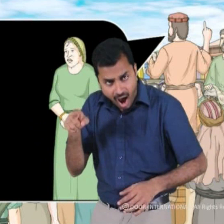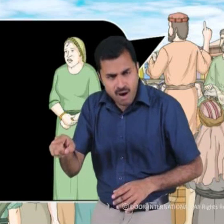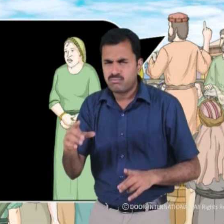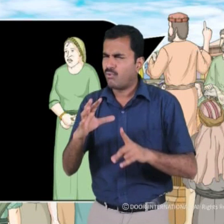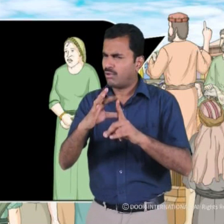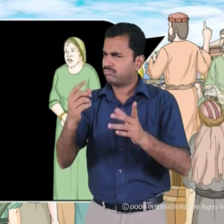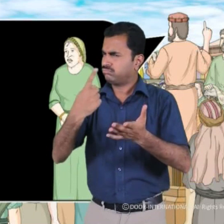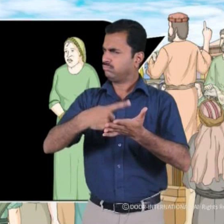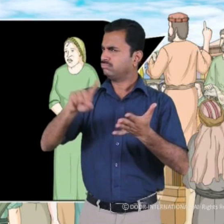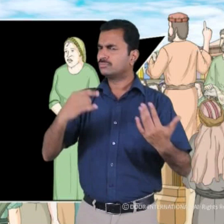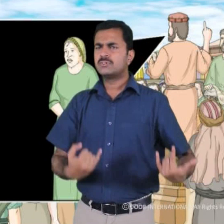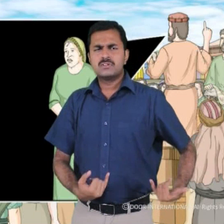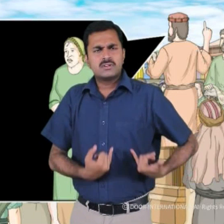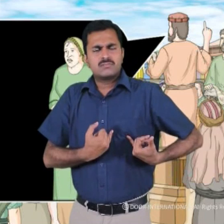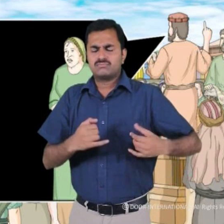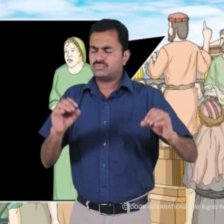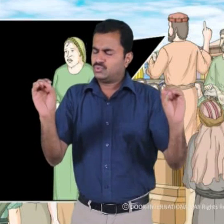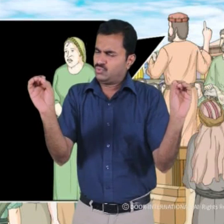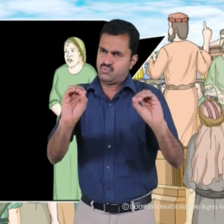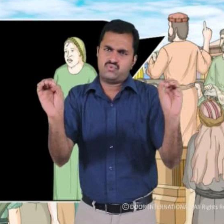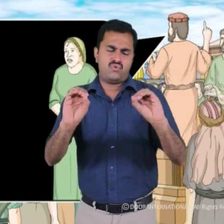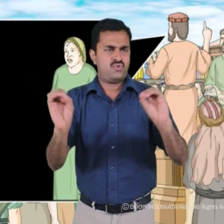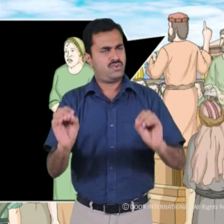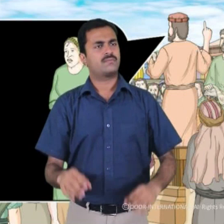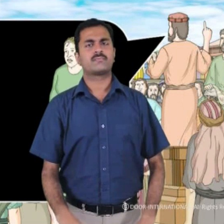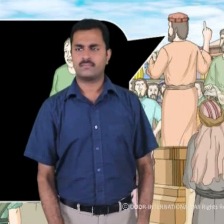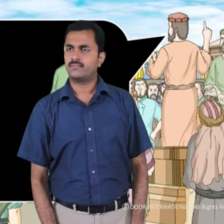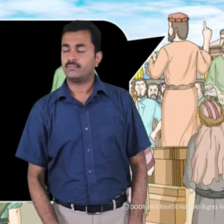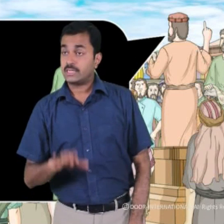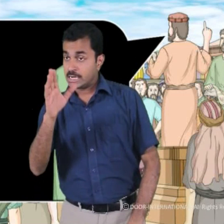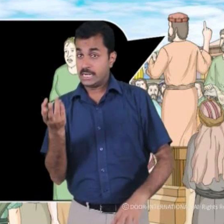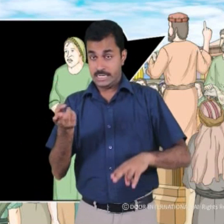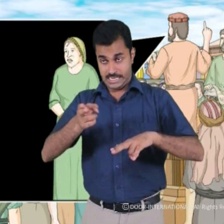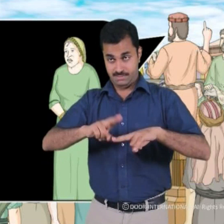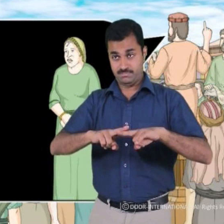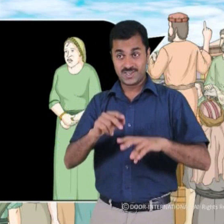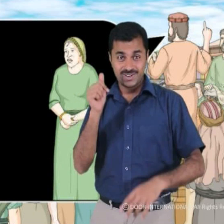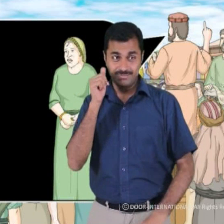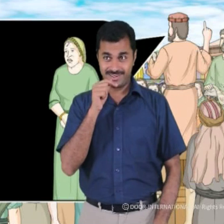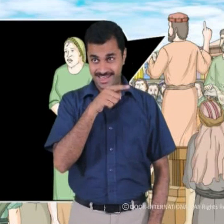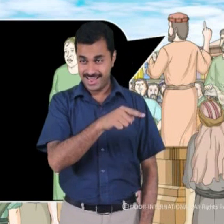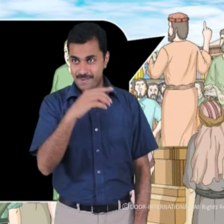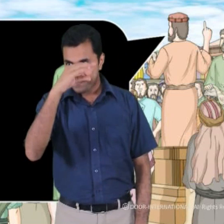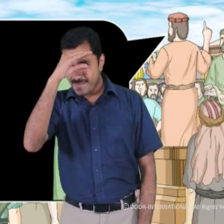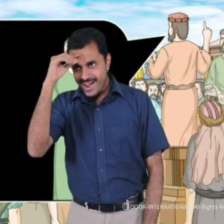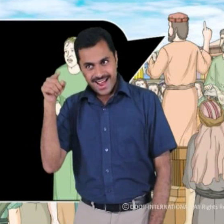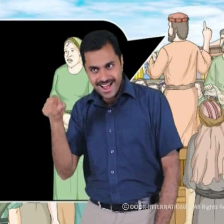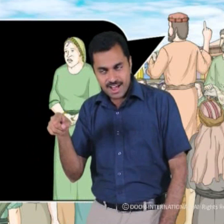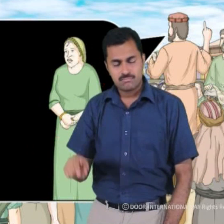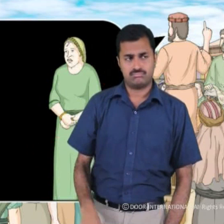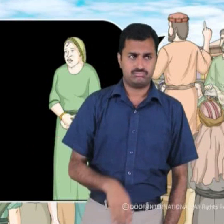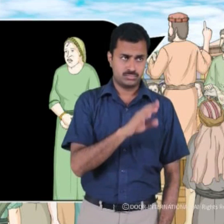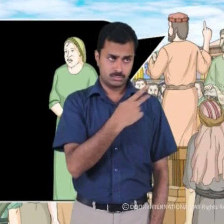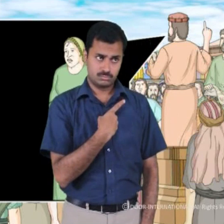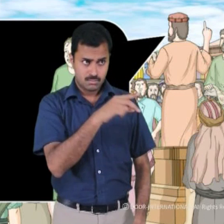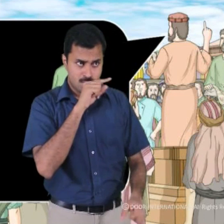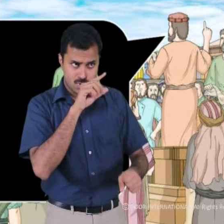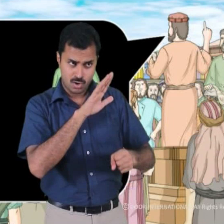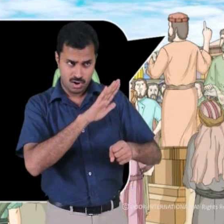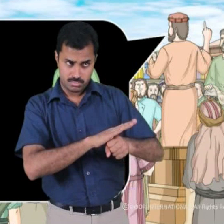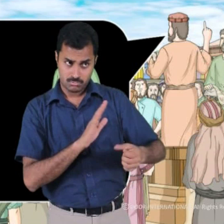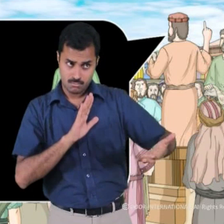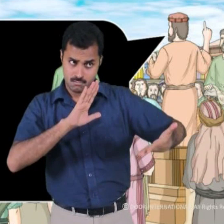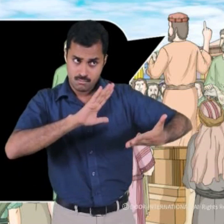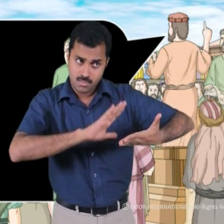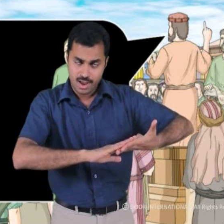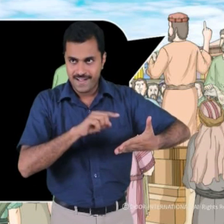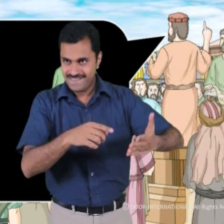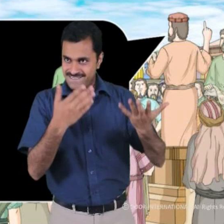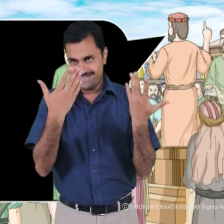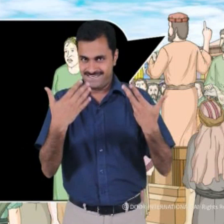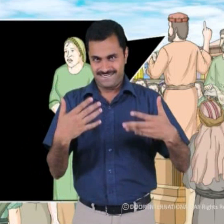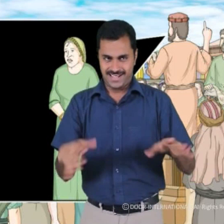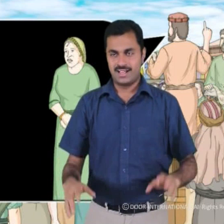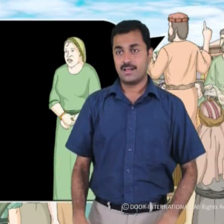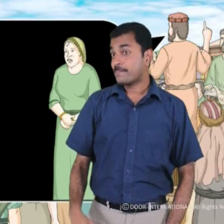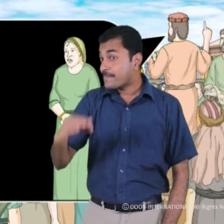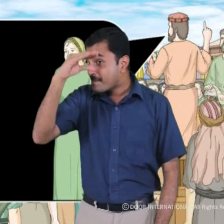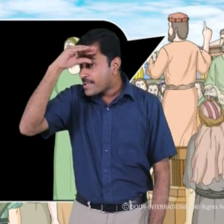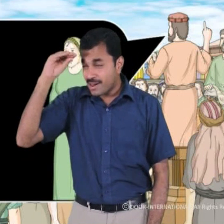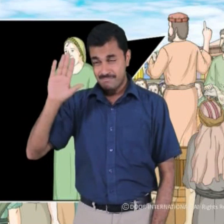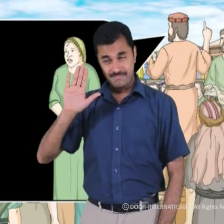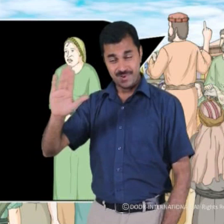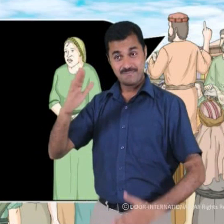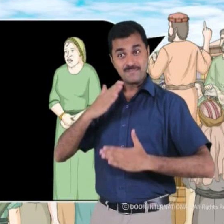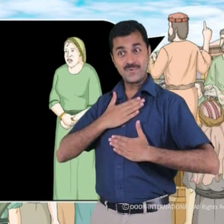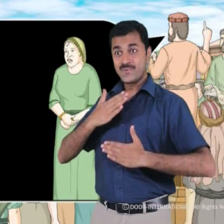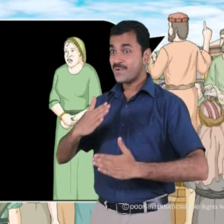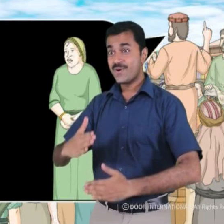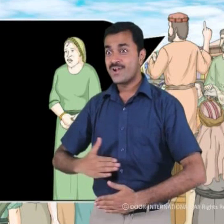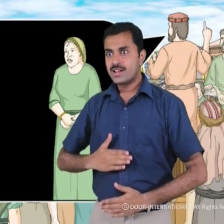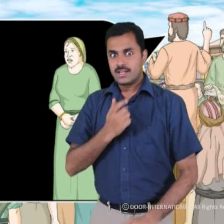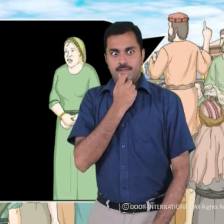he is not sinning; they should get married.